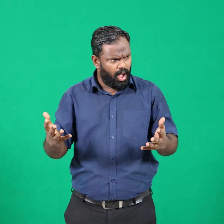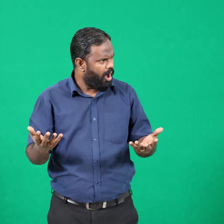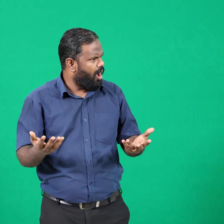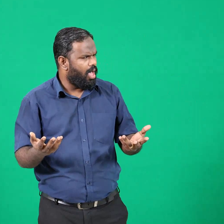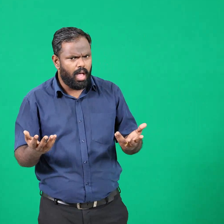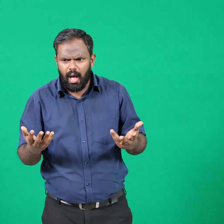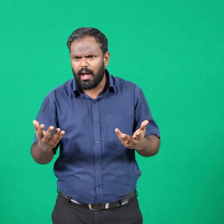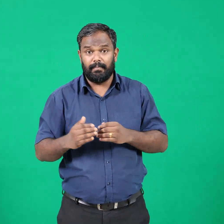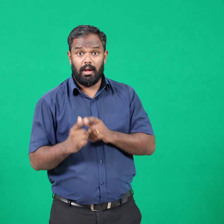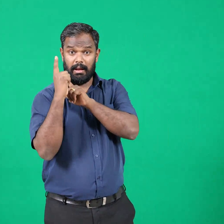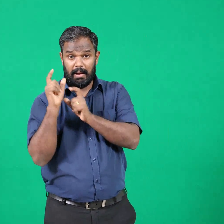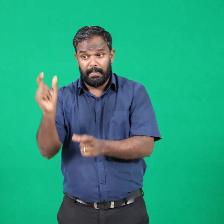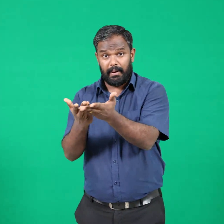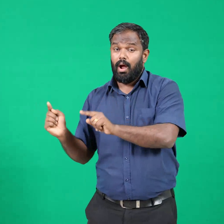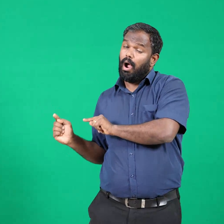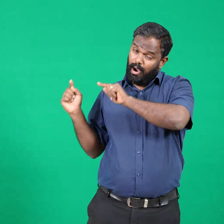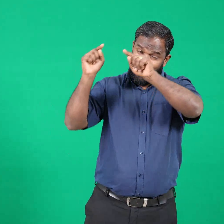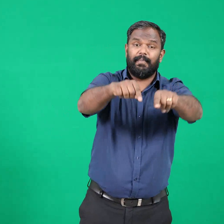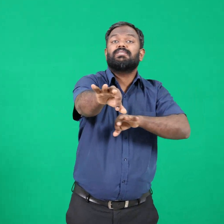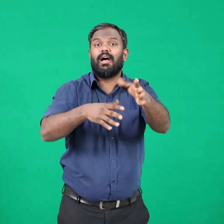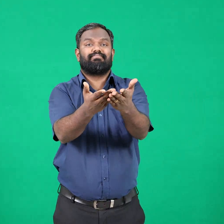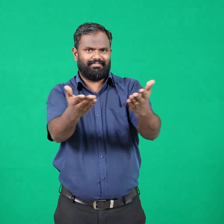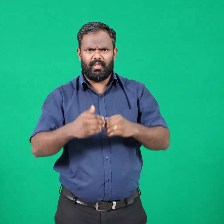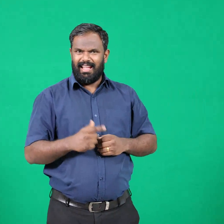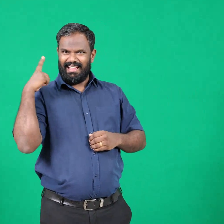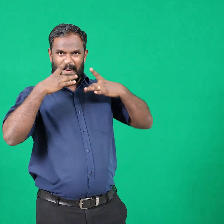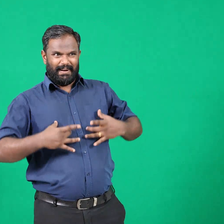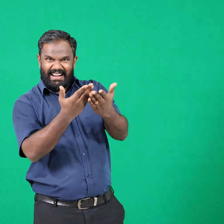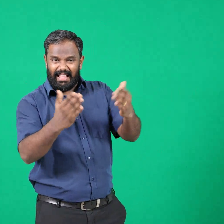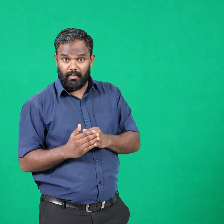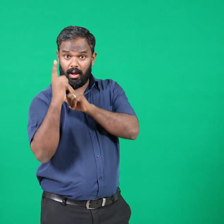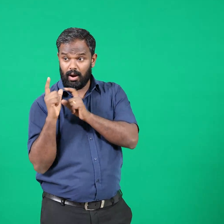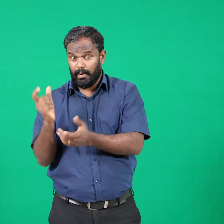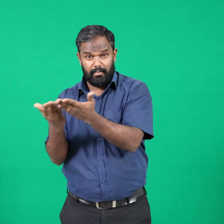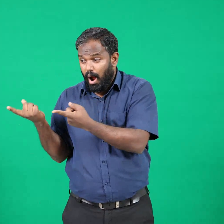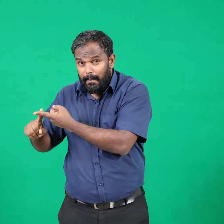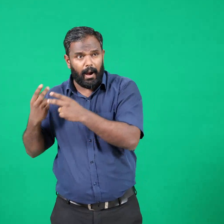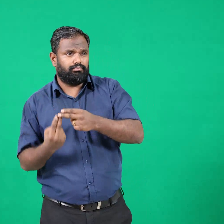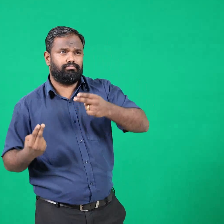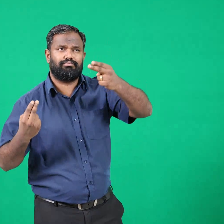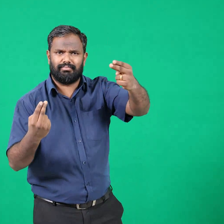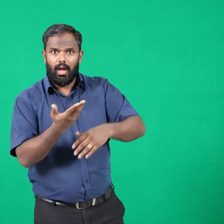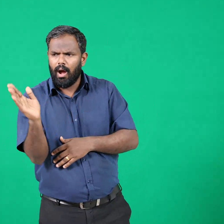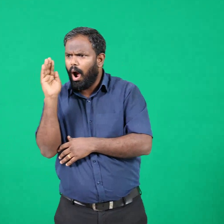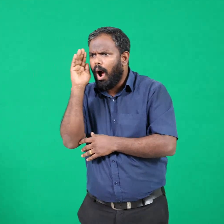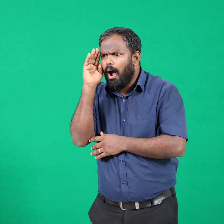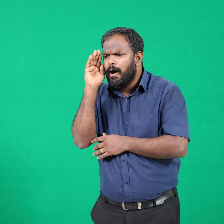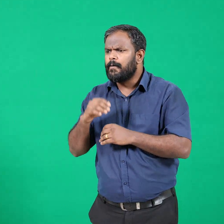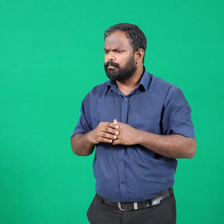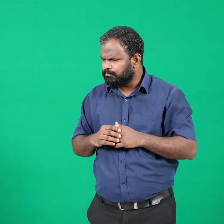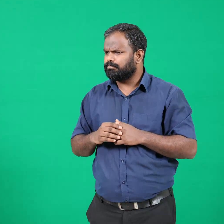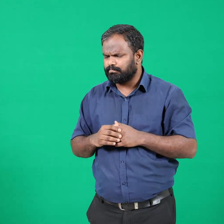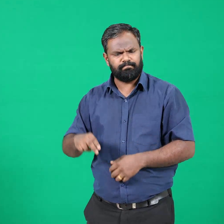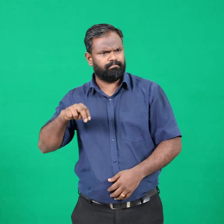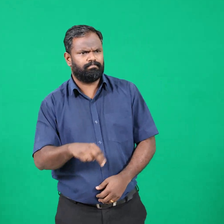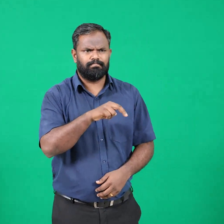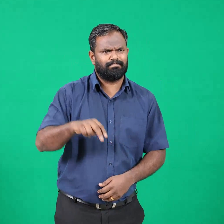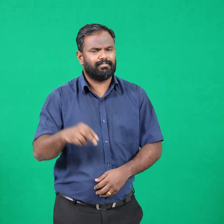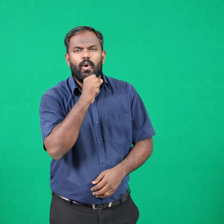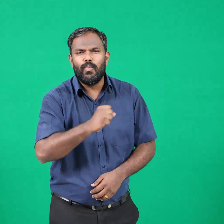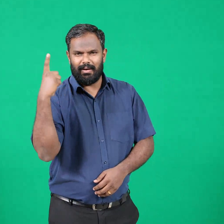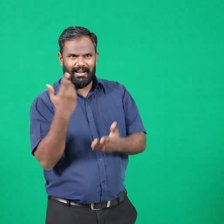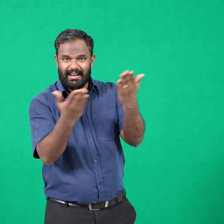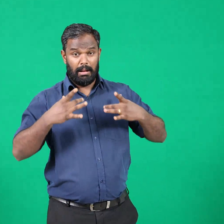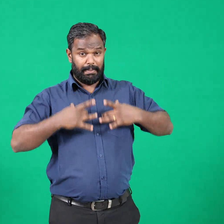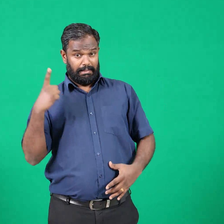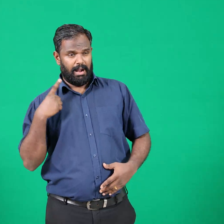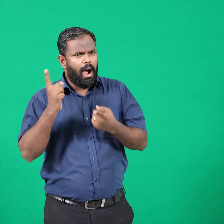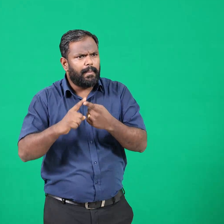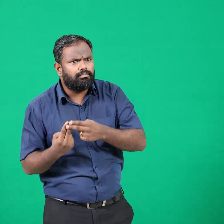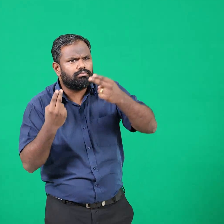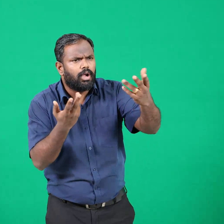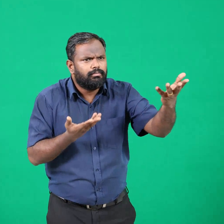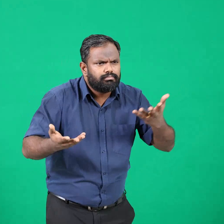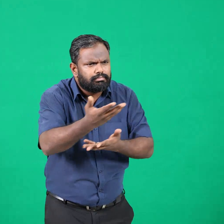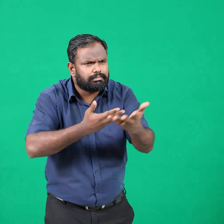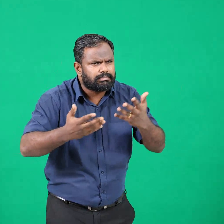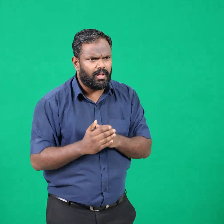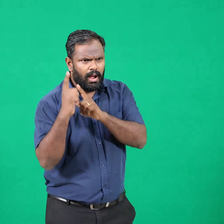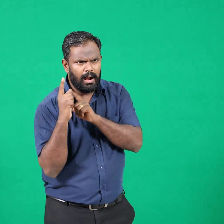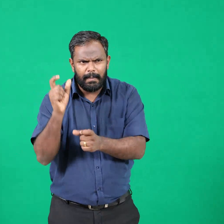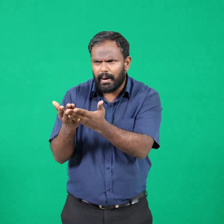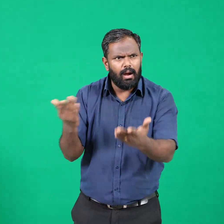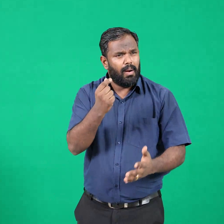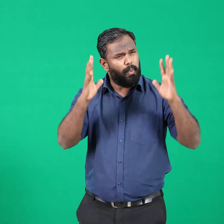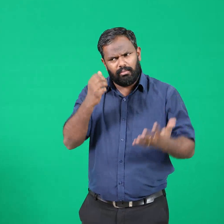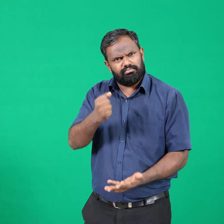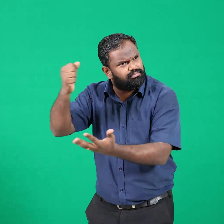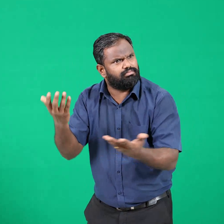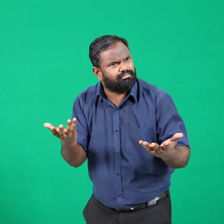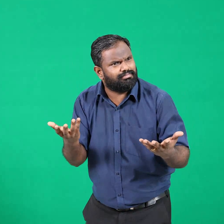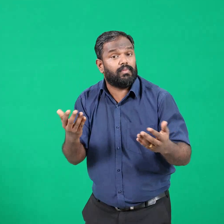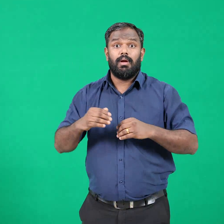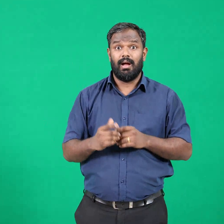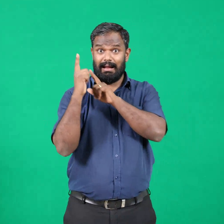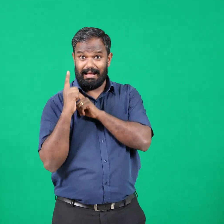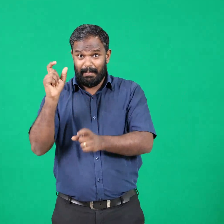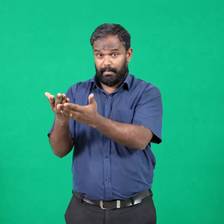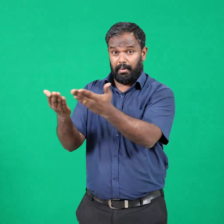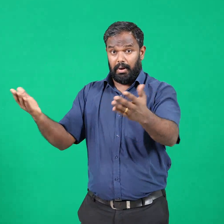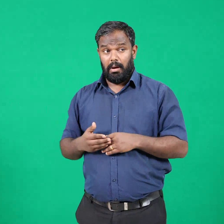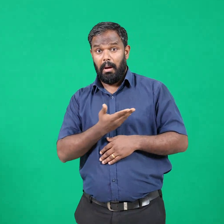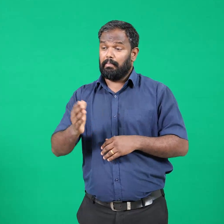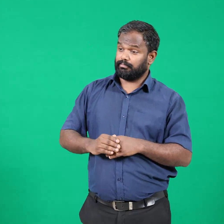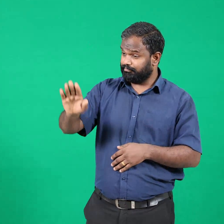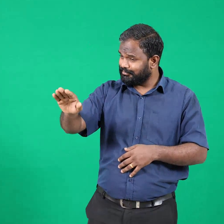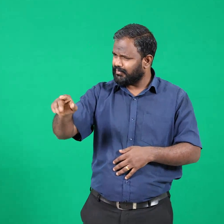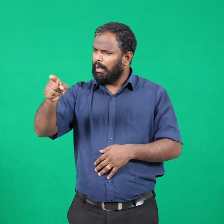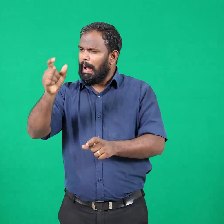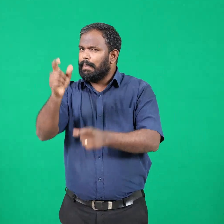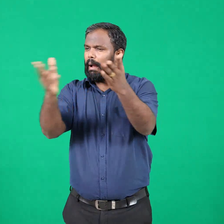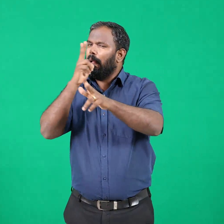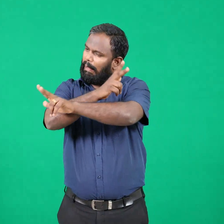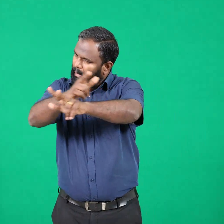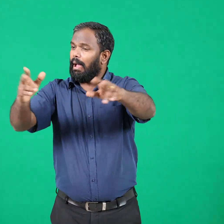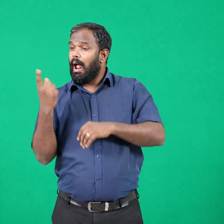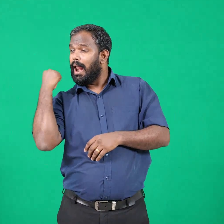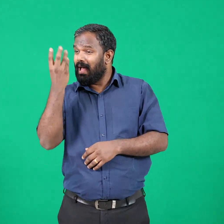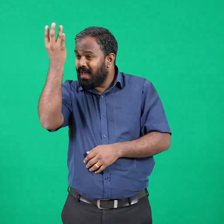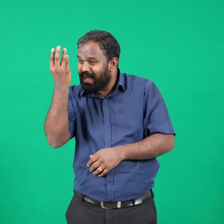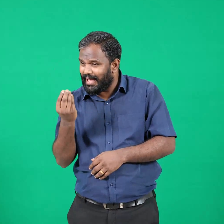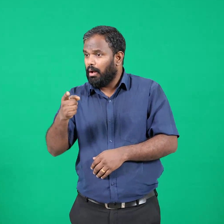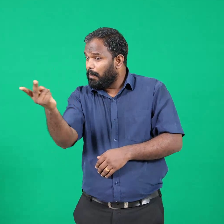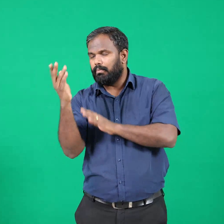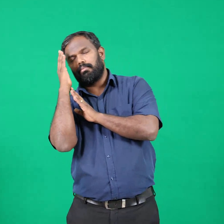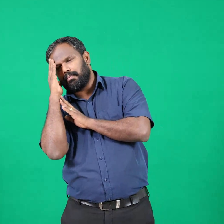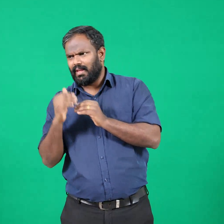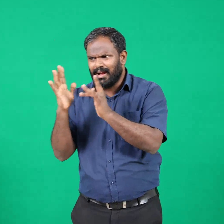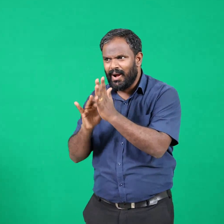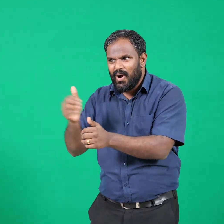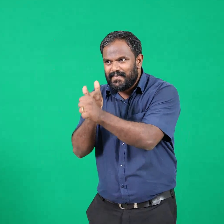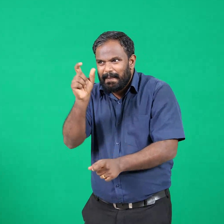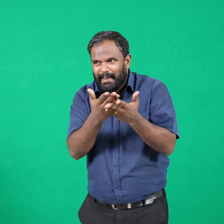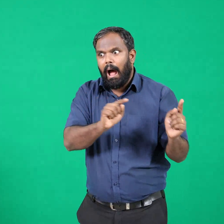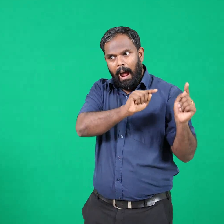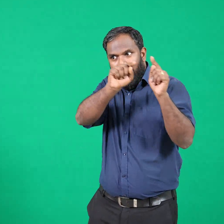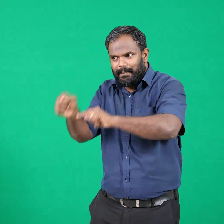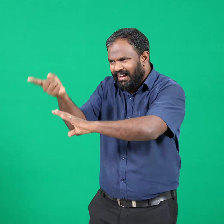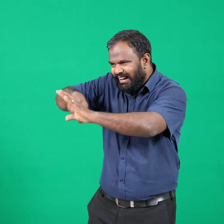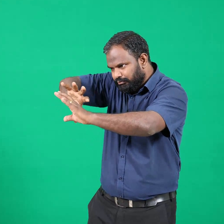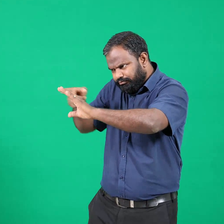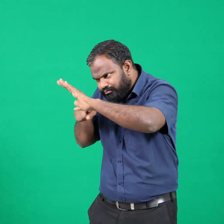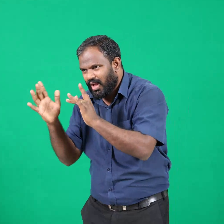And after the chief priests had met with the elders and formed a plan, they gave the soldiers a large sum of money and instructed them: "You are to say, ' His disciples came by night and stole Him away while we were asleep.'